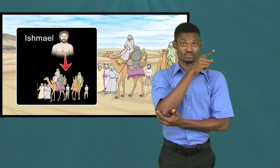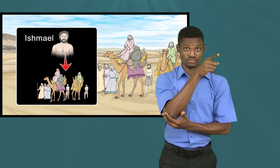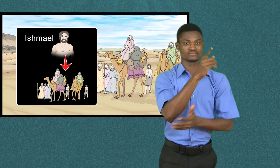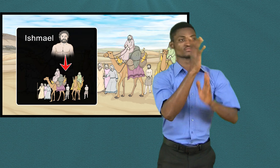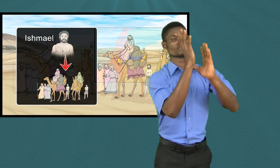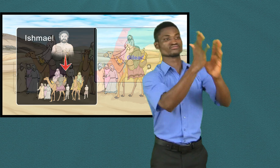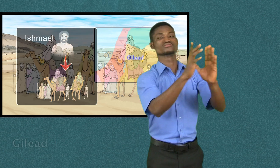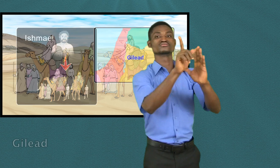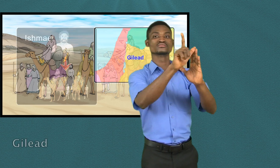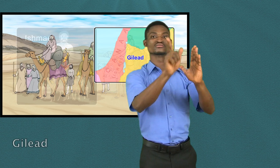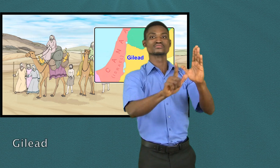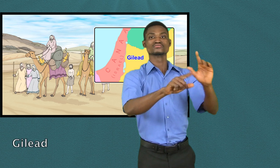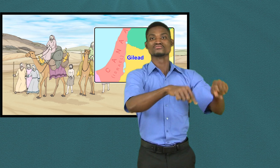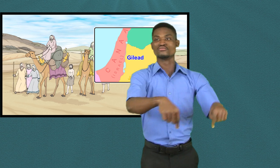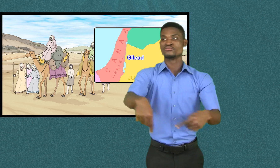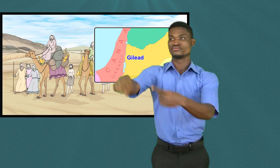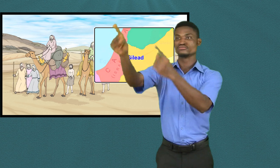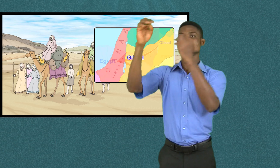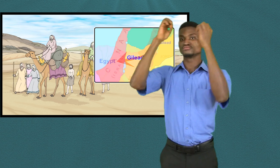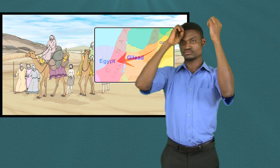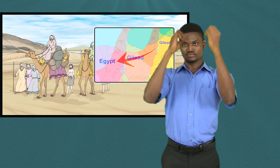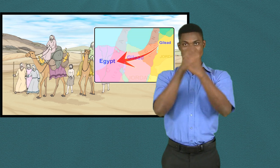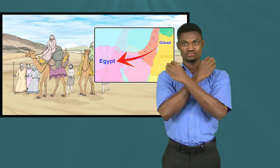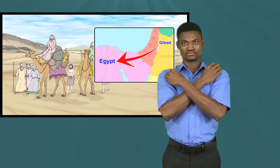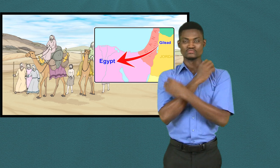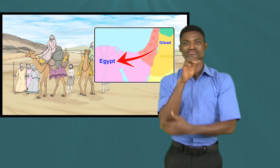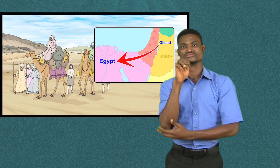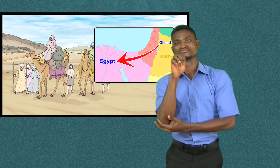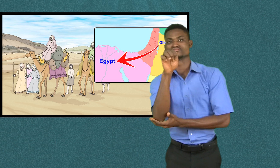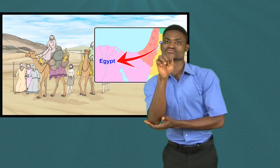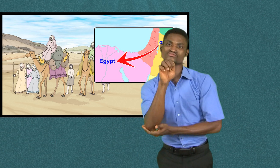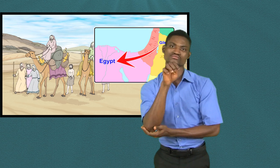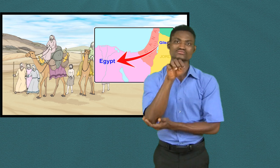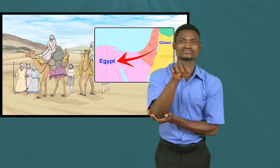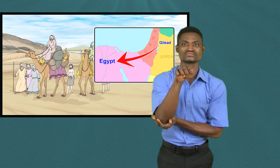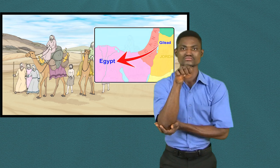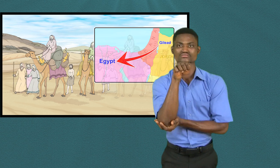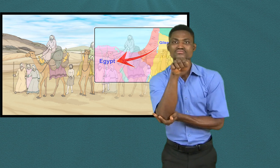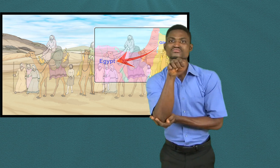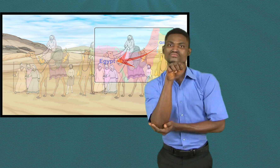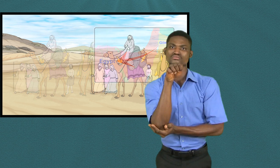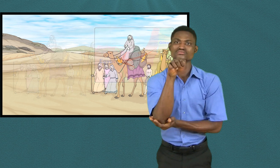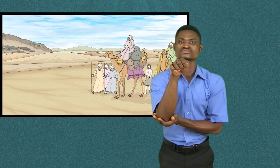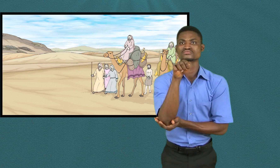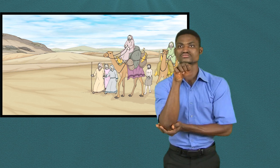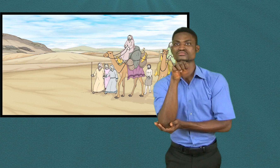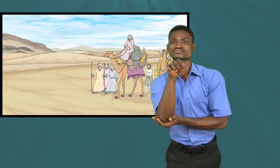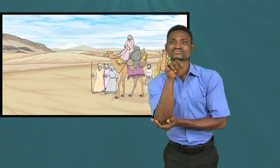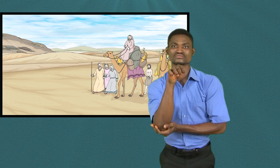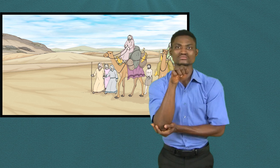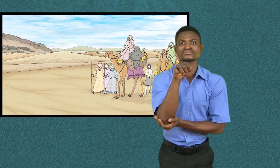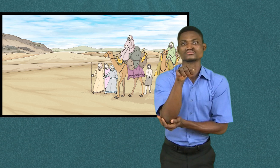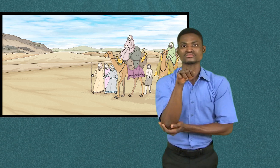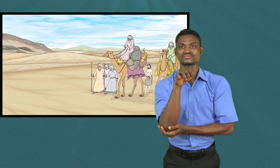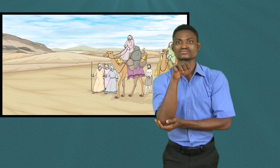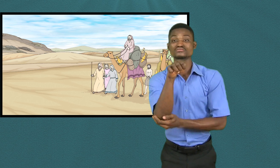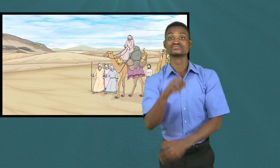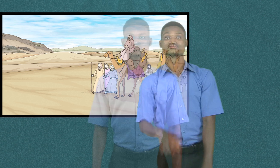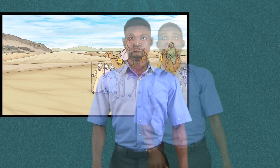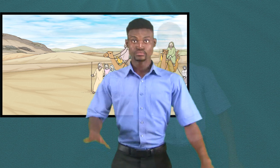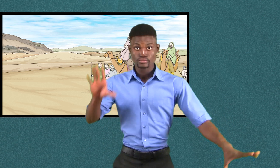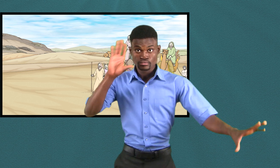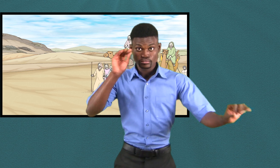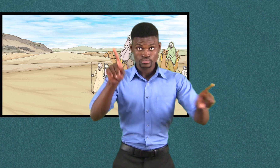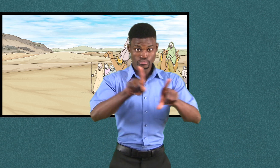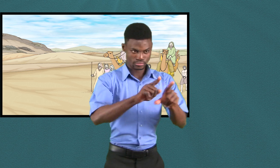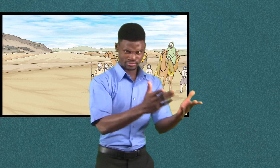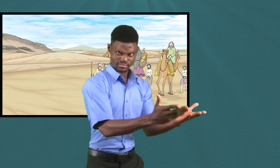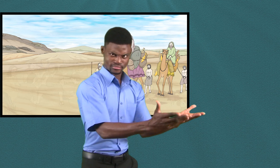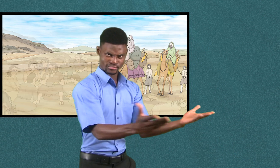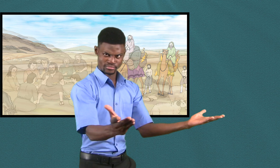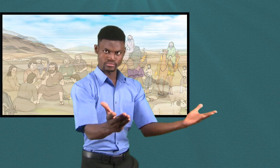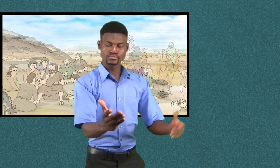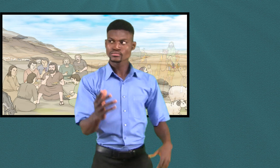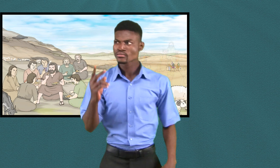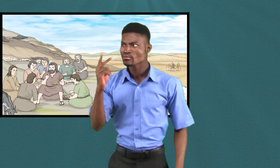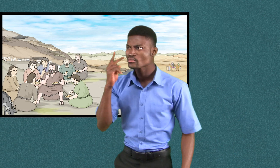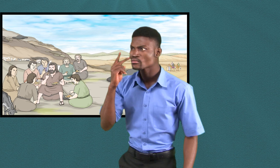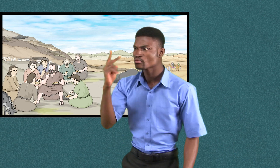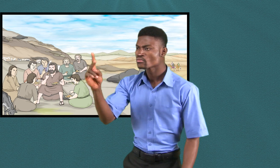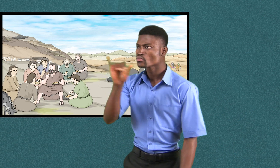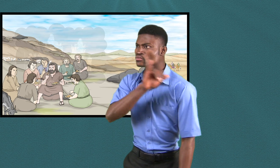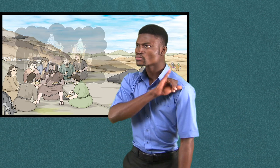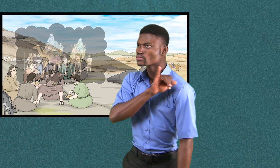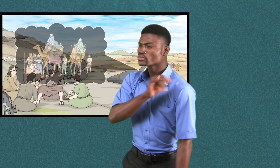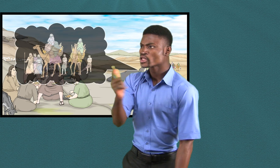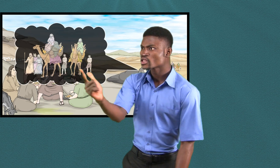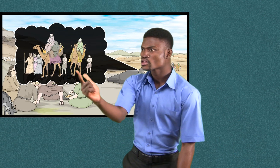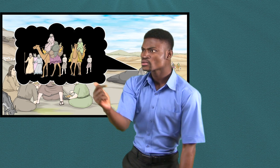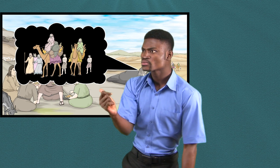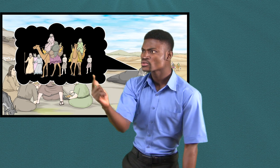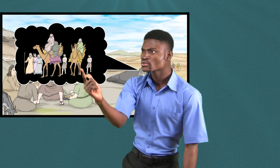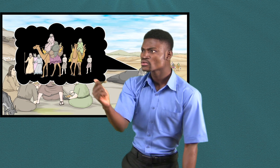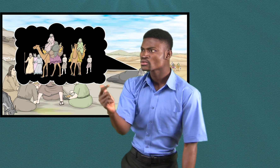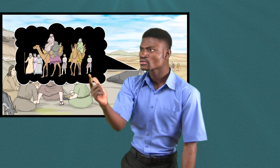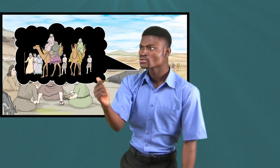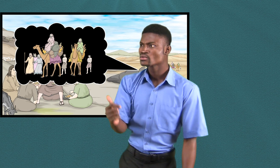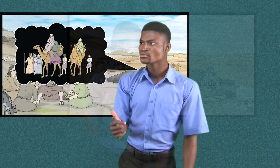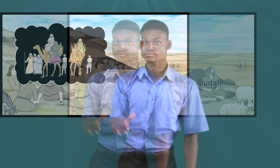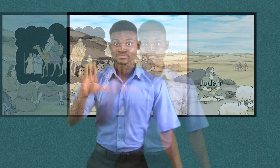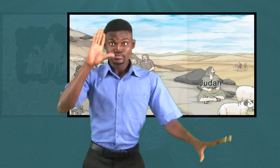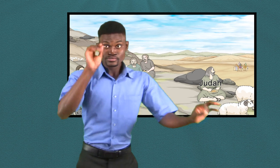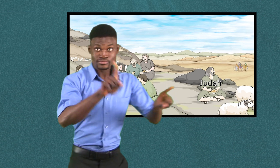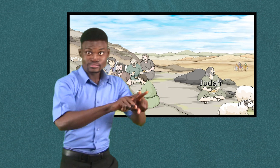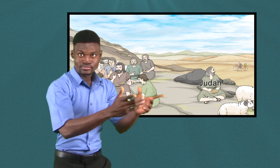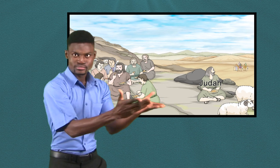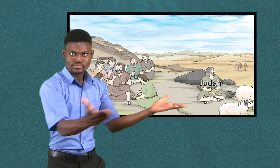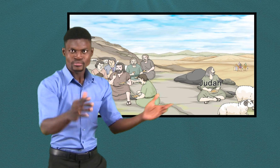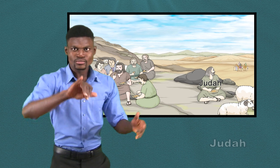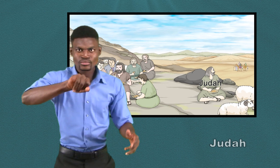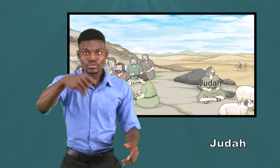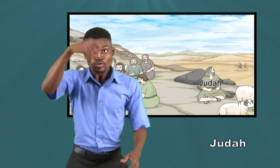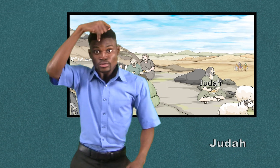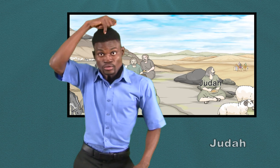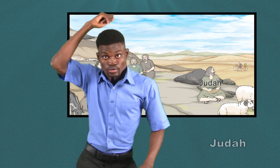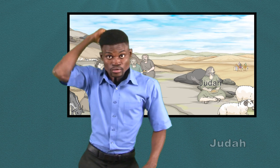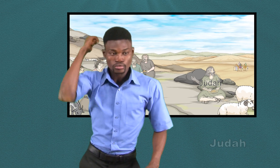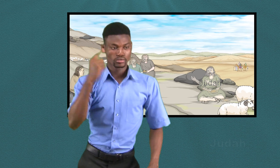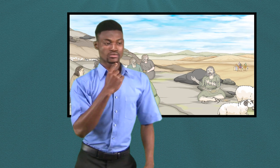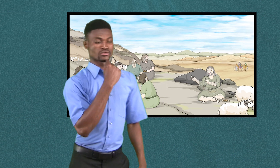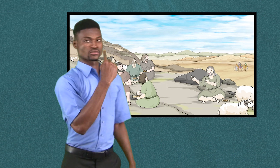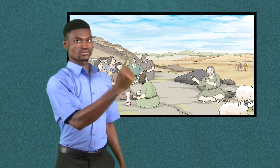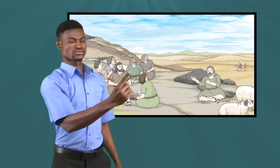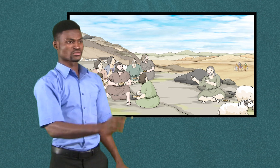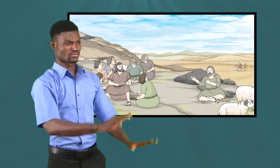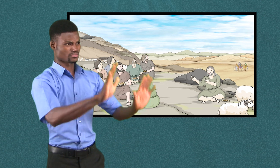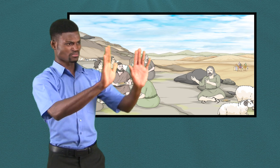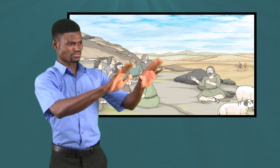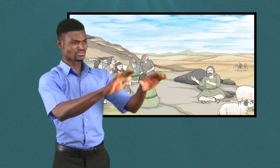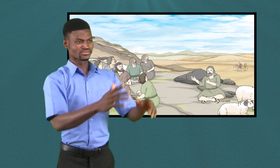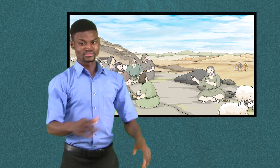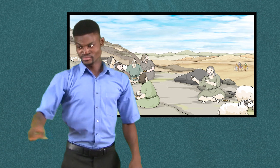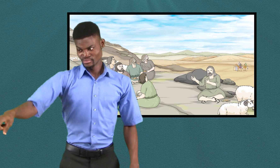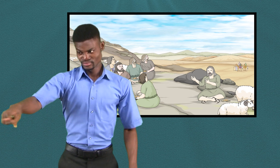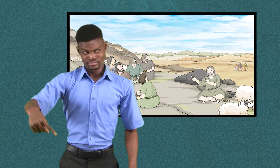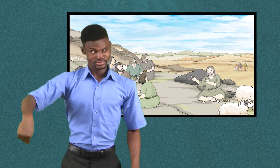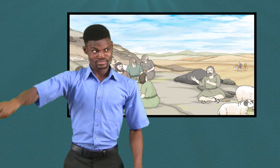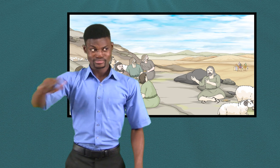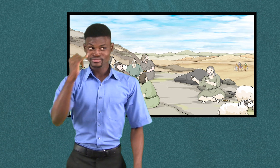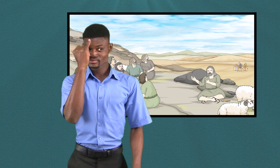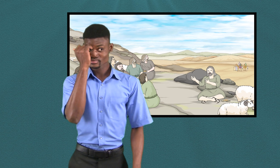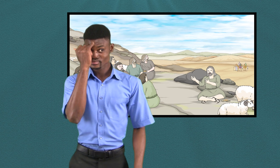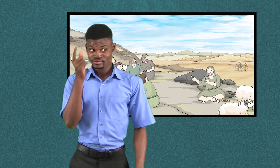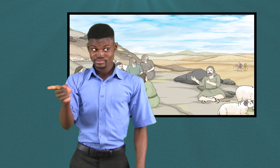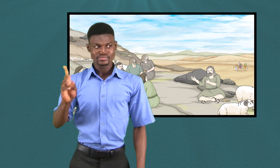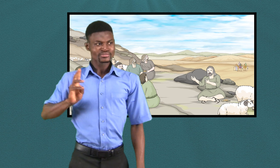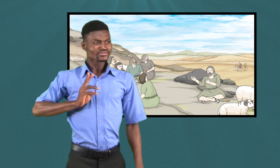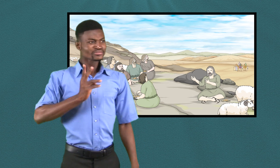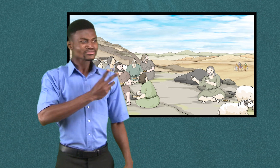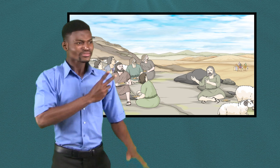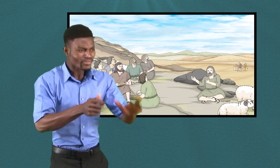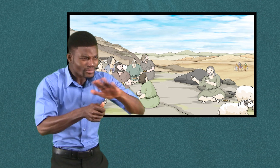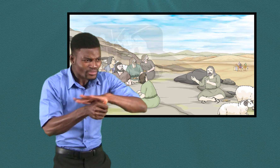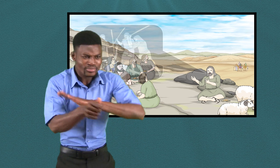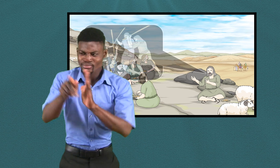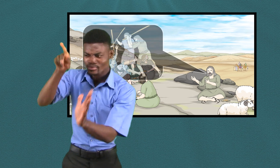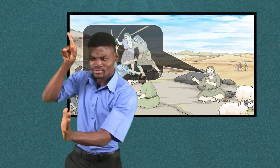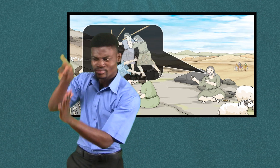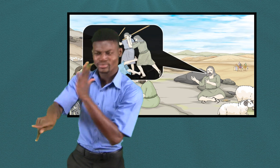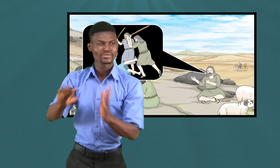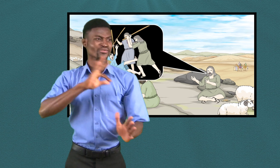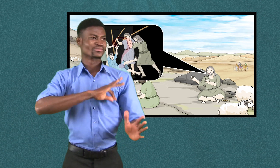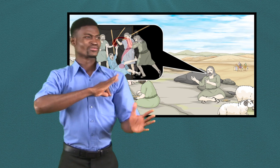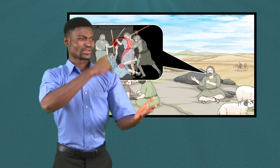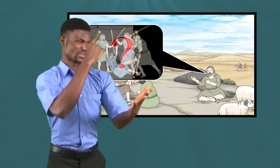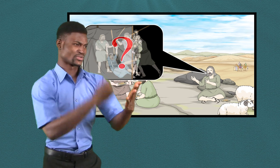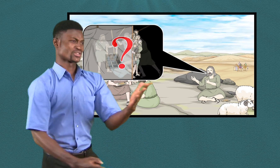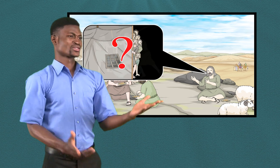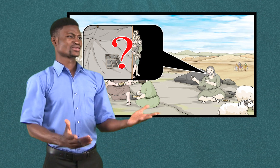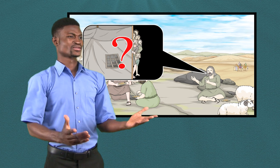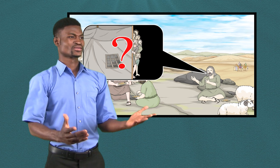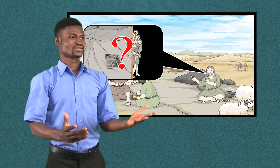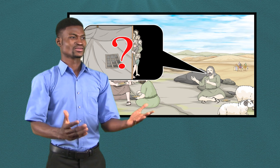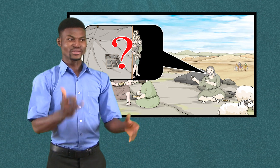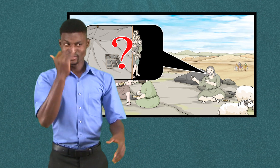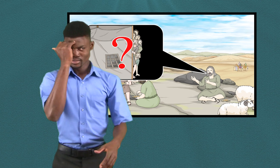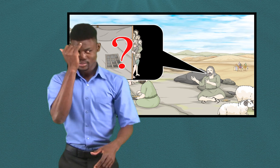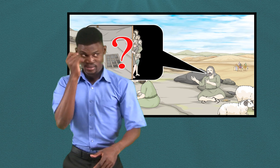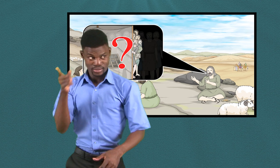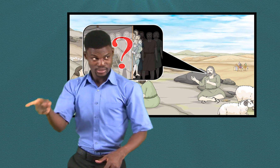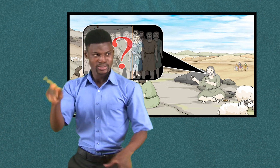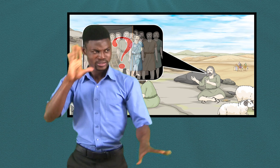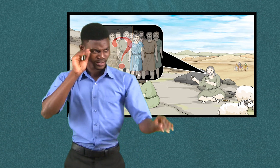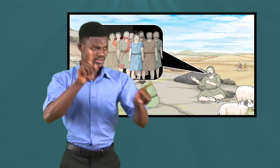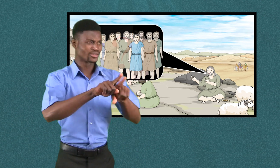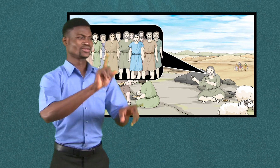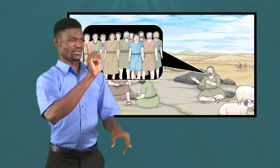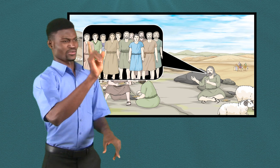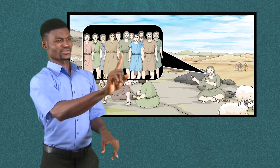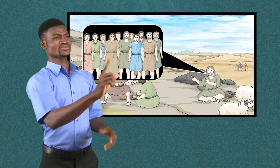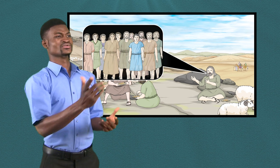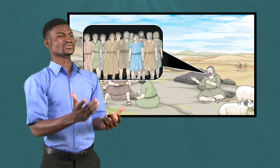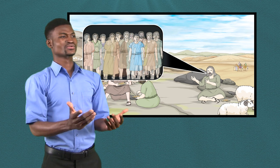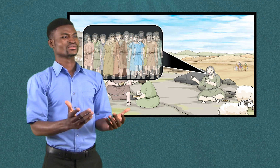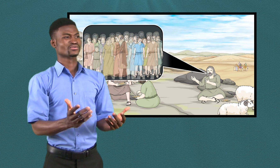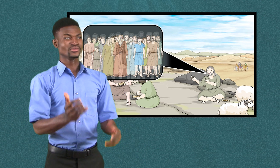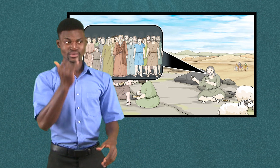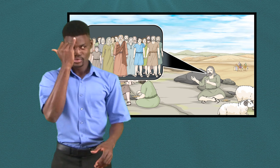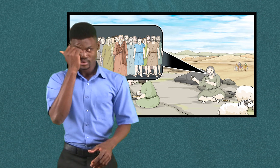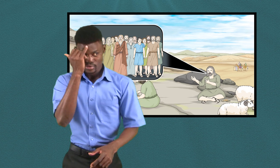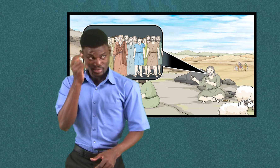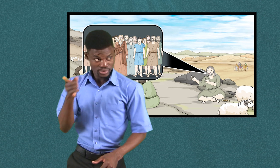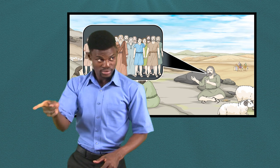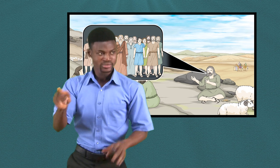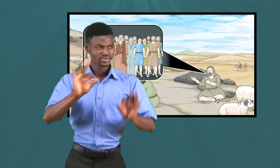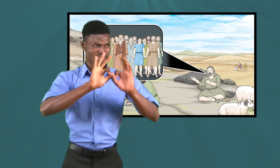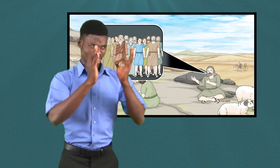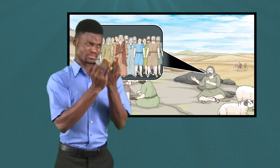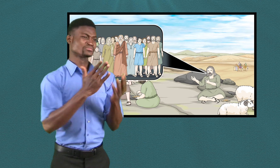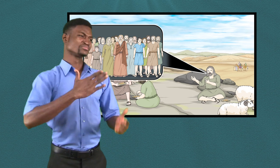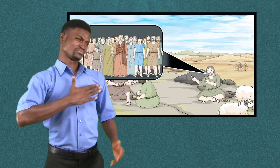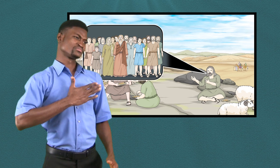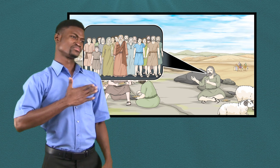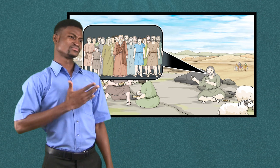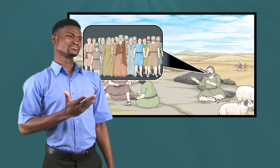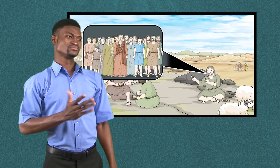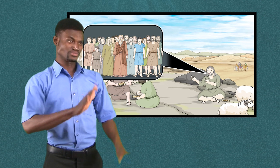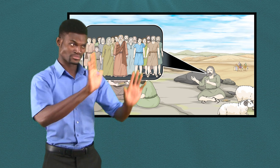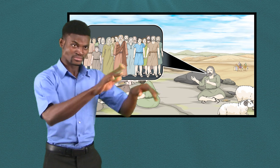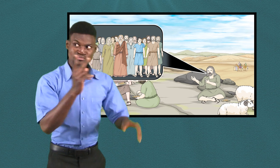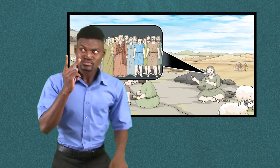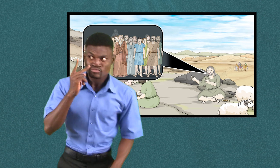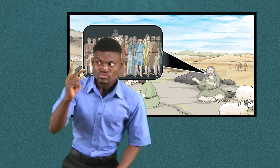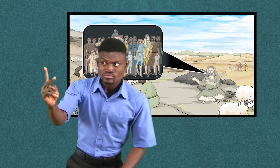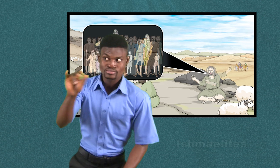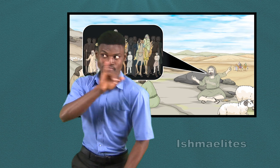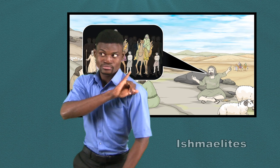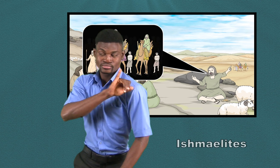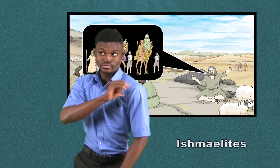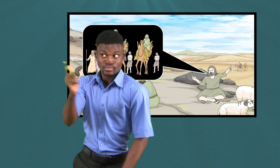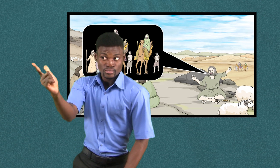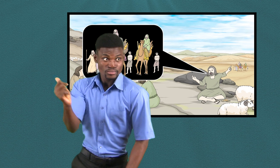Then Judah said to his brothers, “What profit will we gain if we kill our brother and cover up his blood?